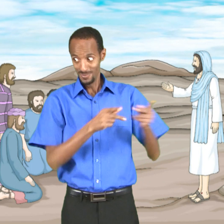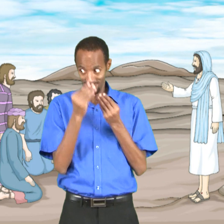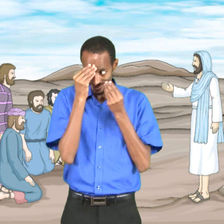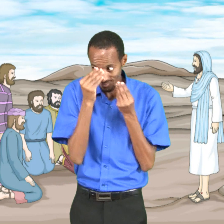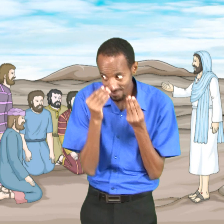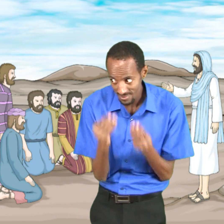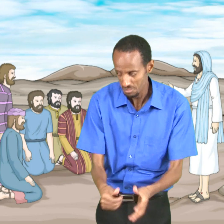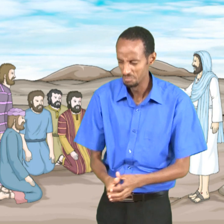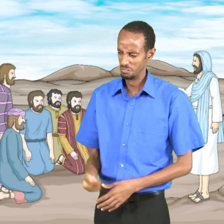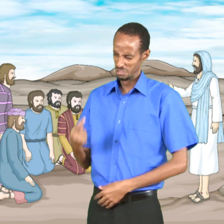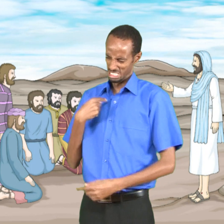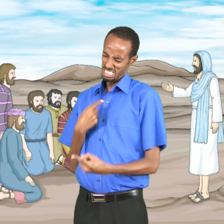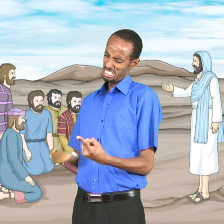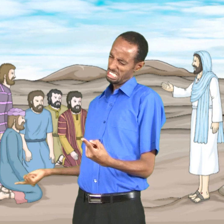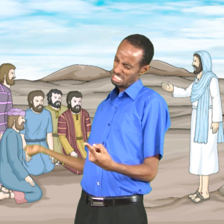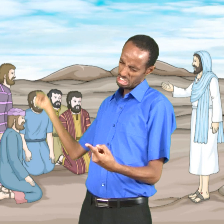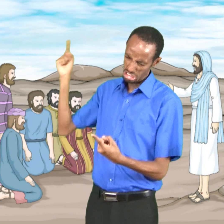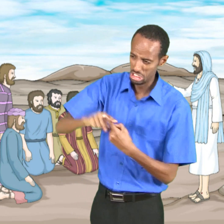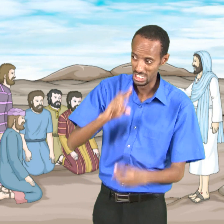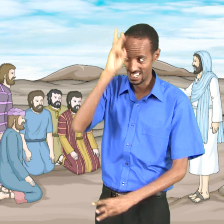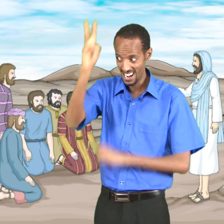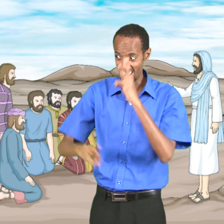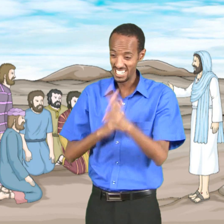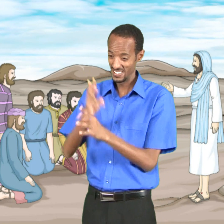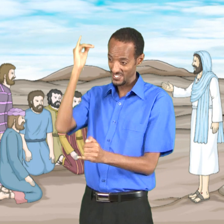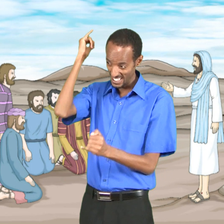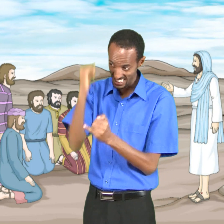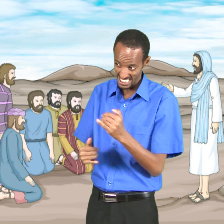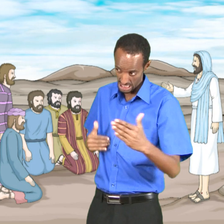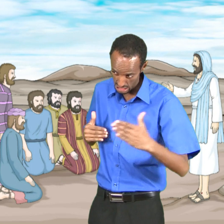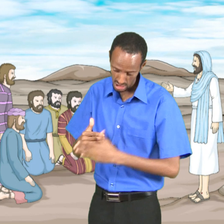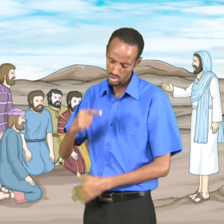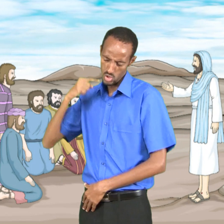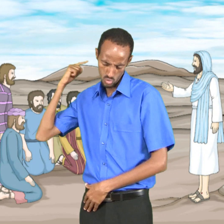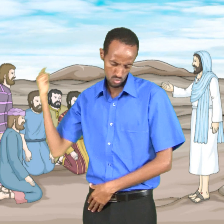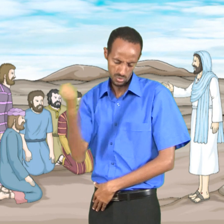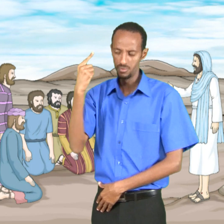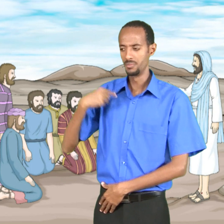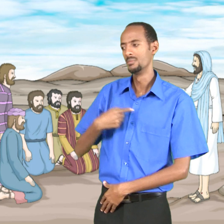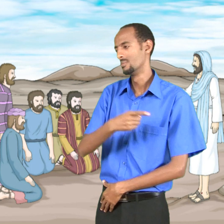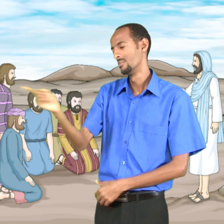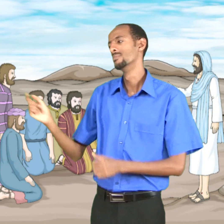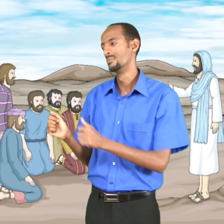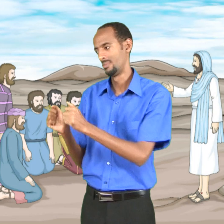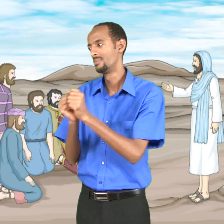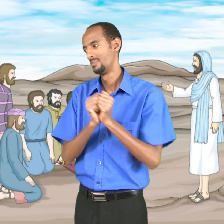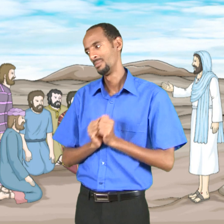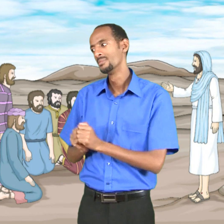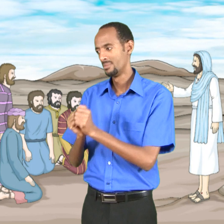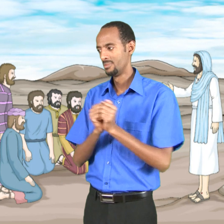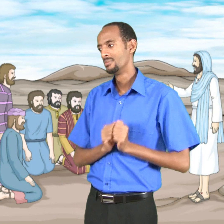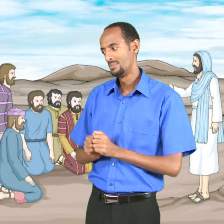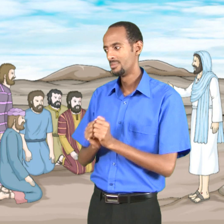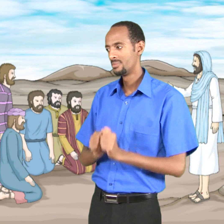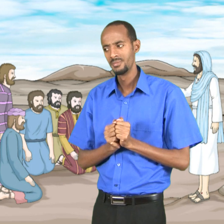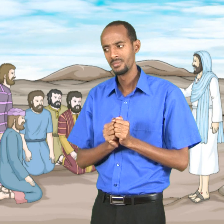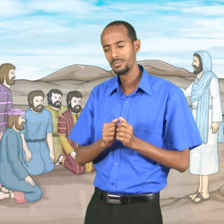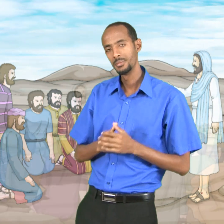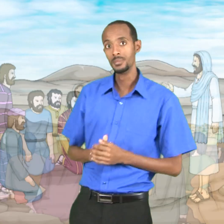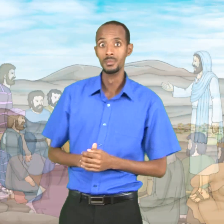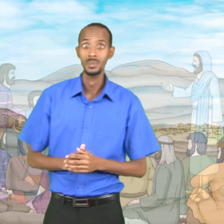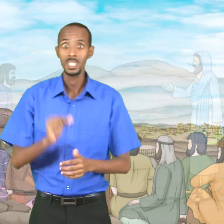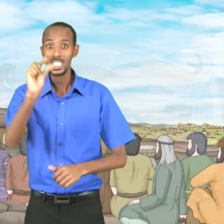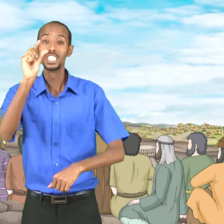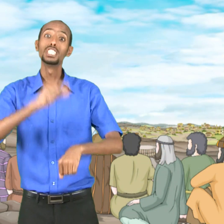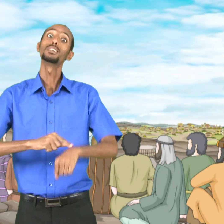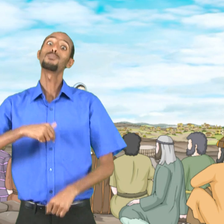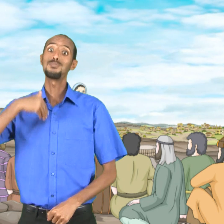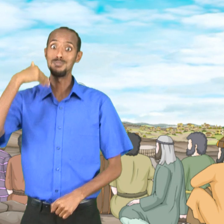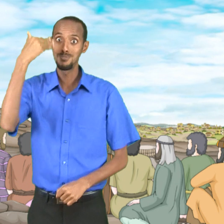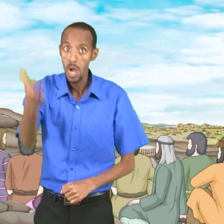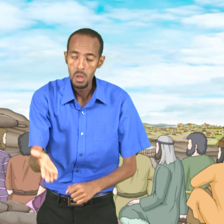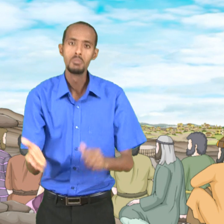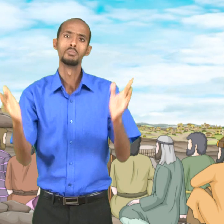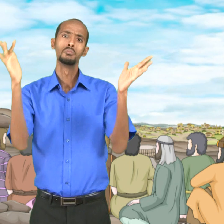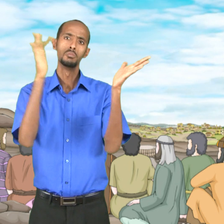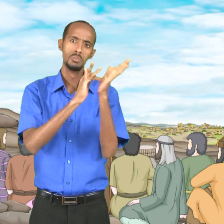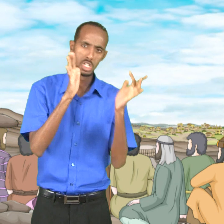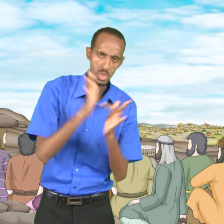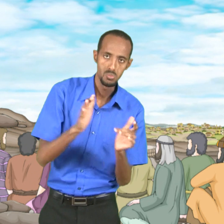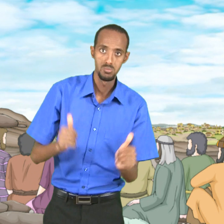And surely I am with you always, even to the end of the age.”